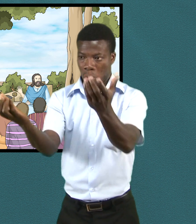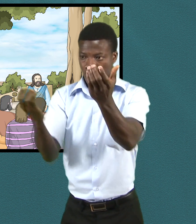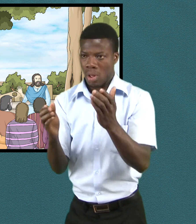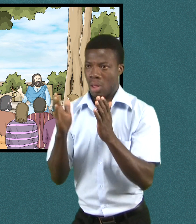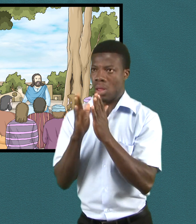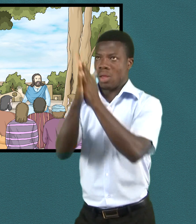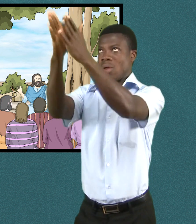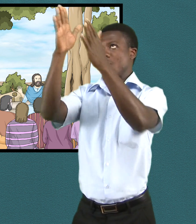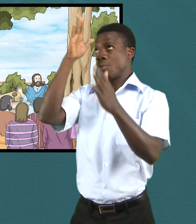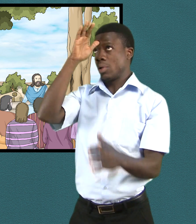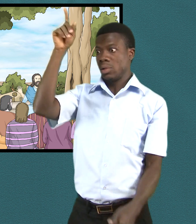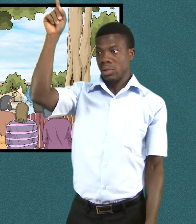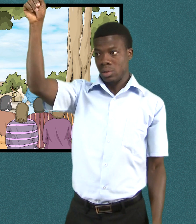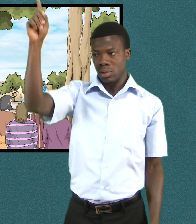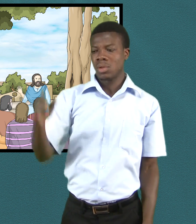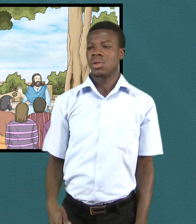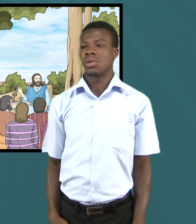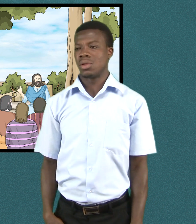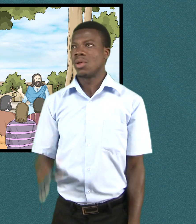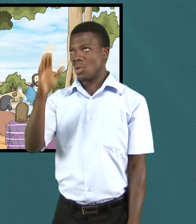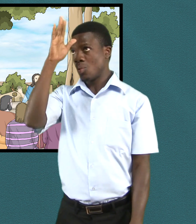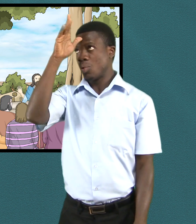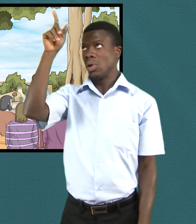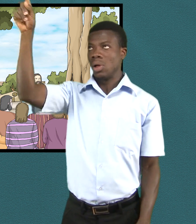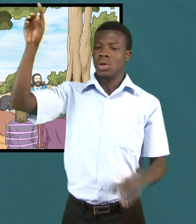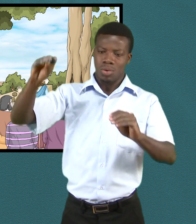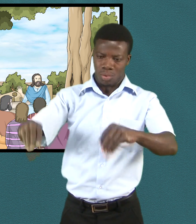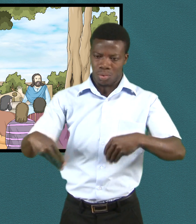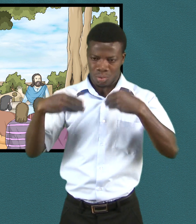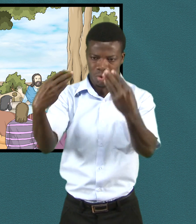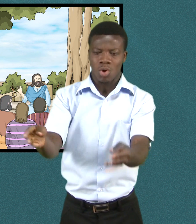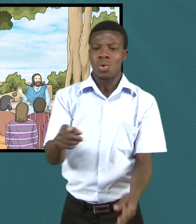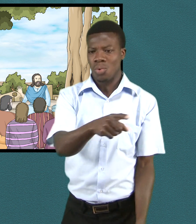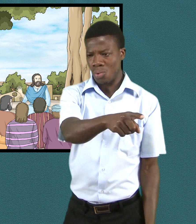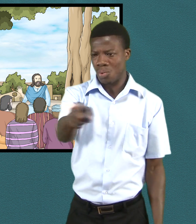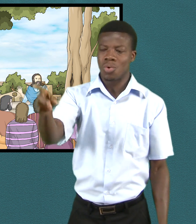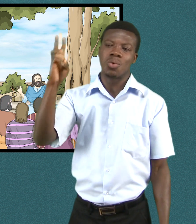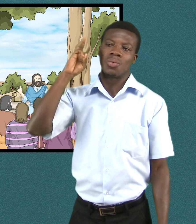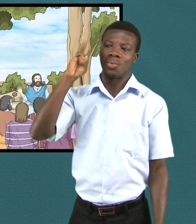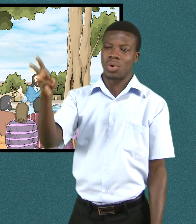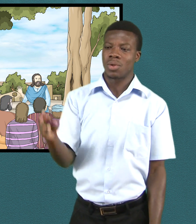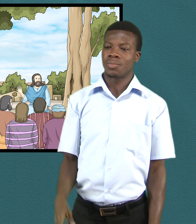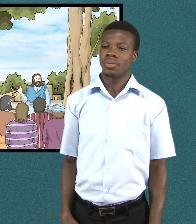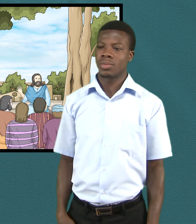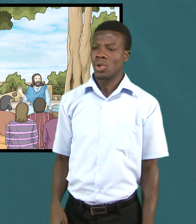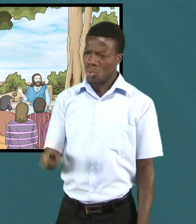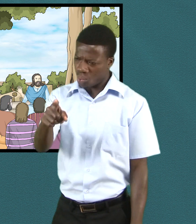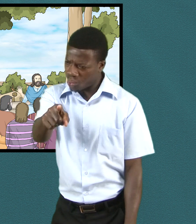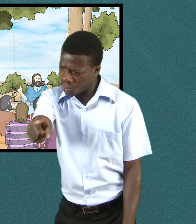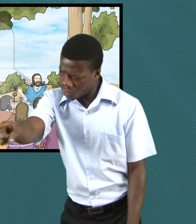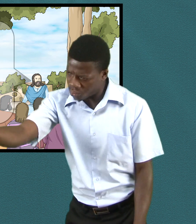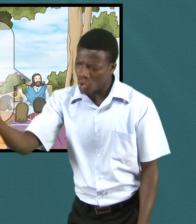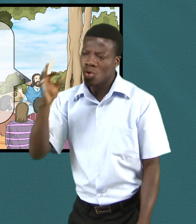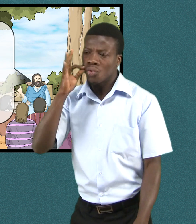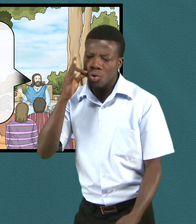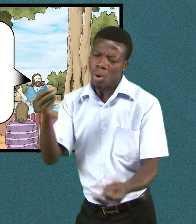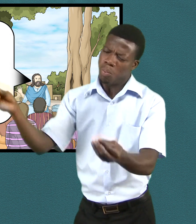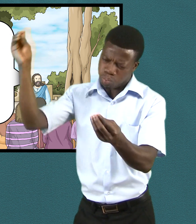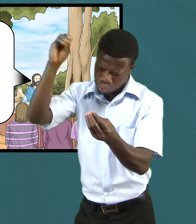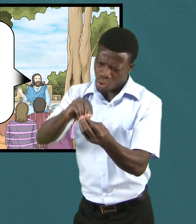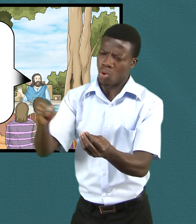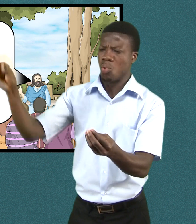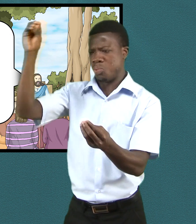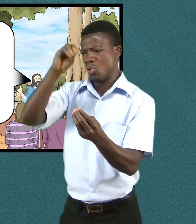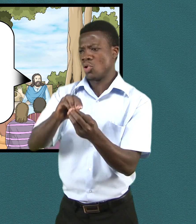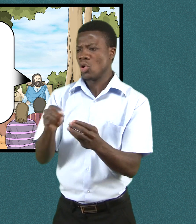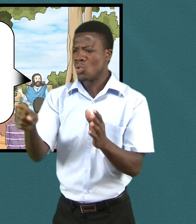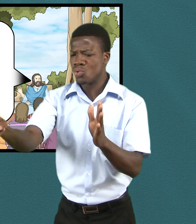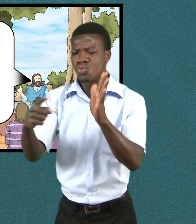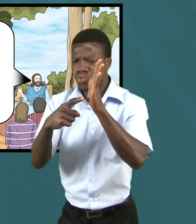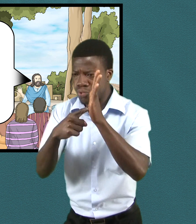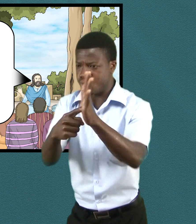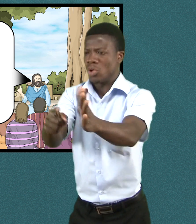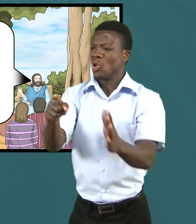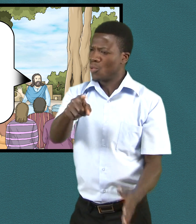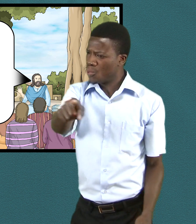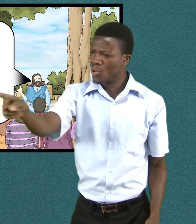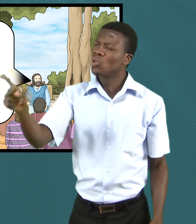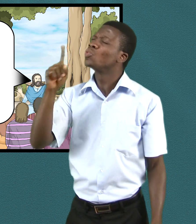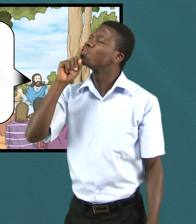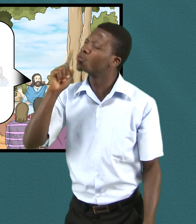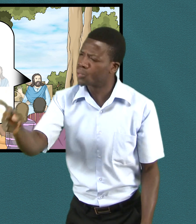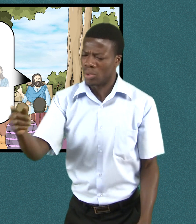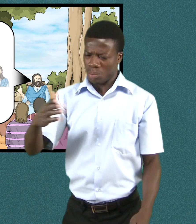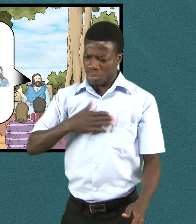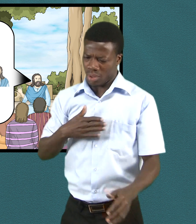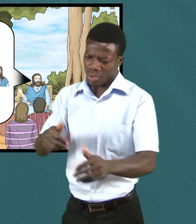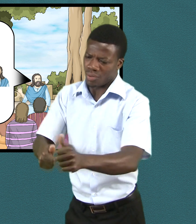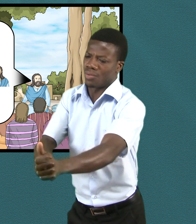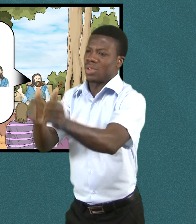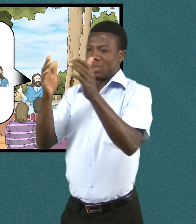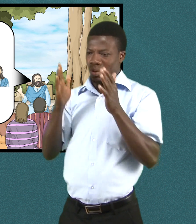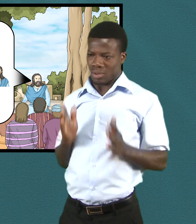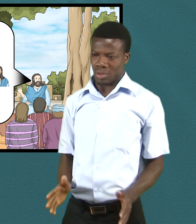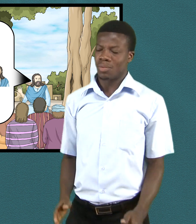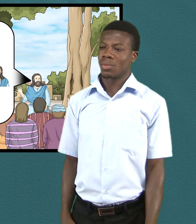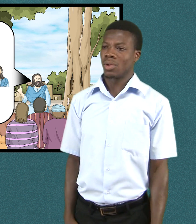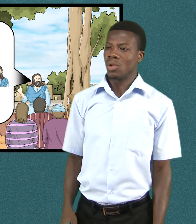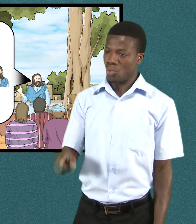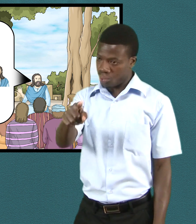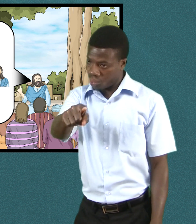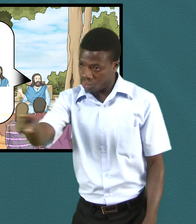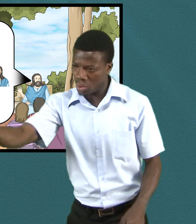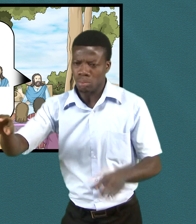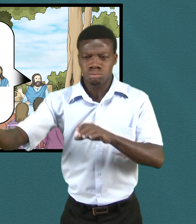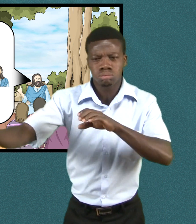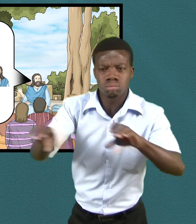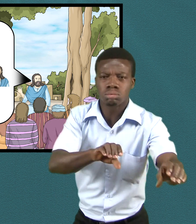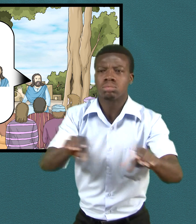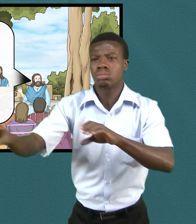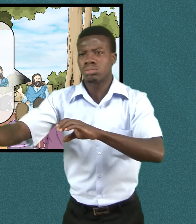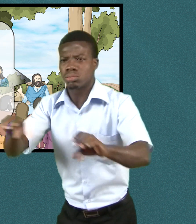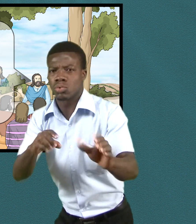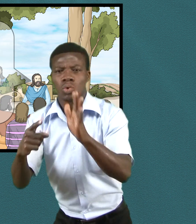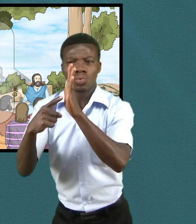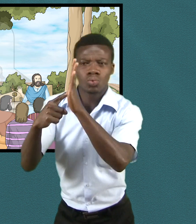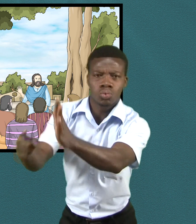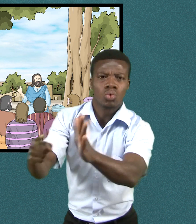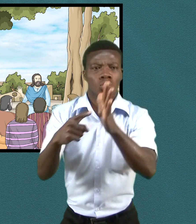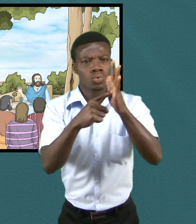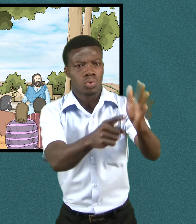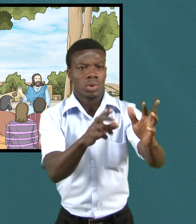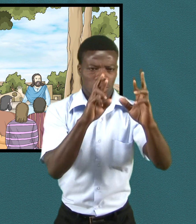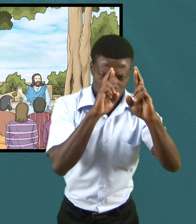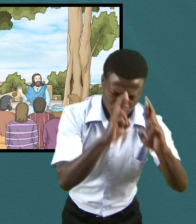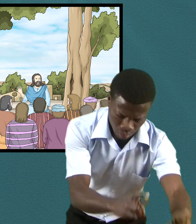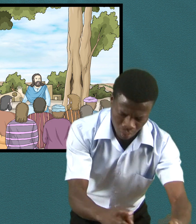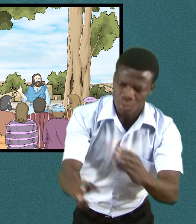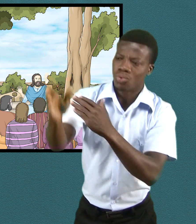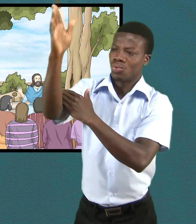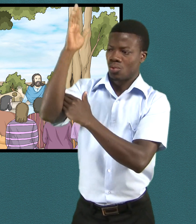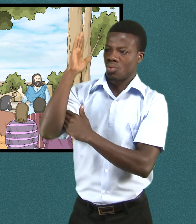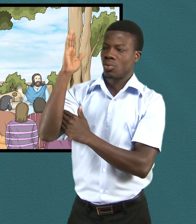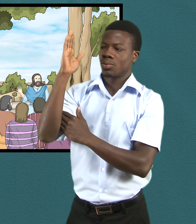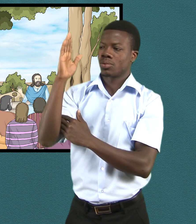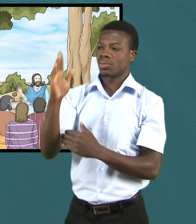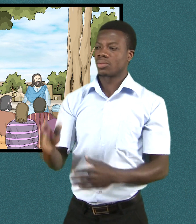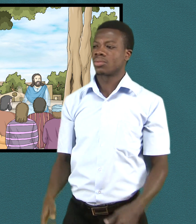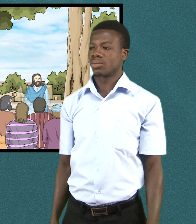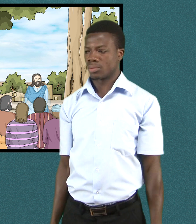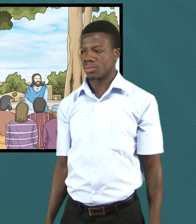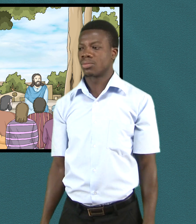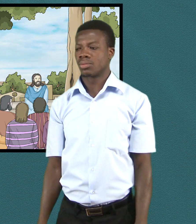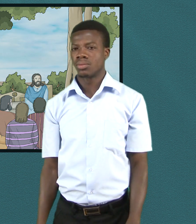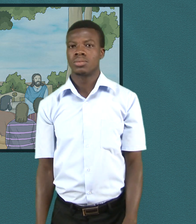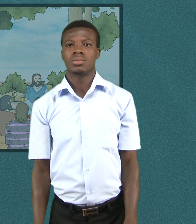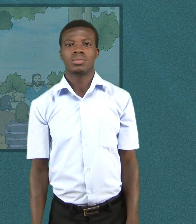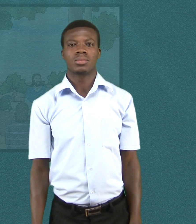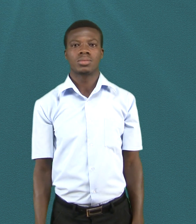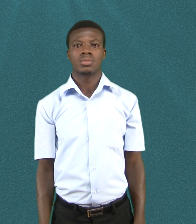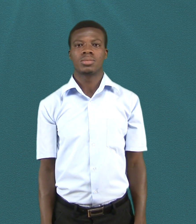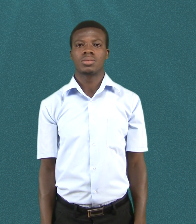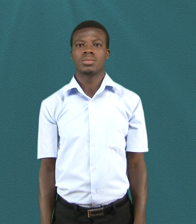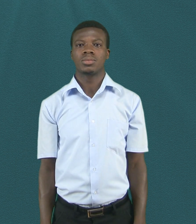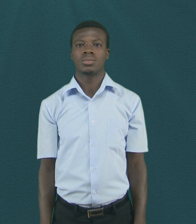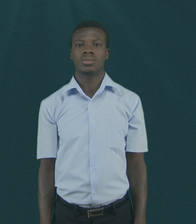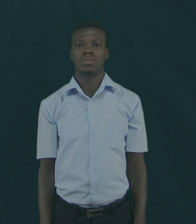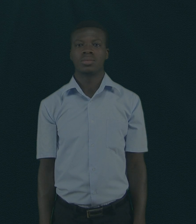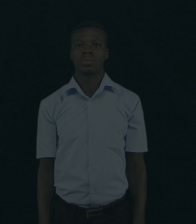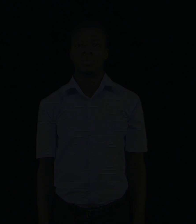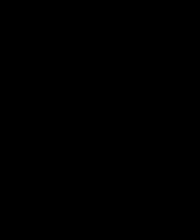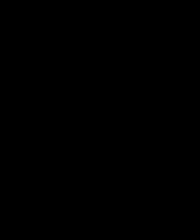This is to My Father’s glory, that you bear much fruit, proving yourselves to be My disciples.